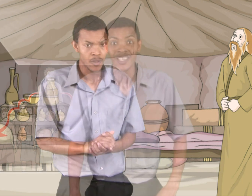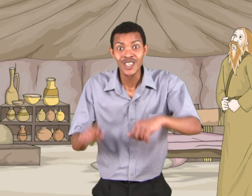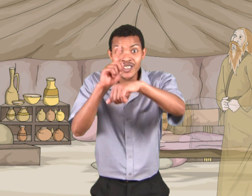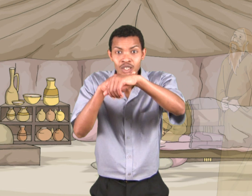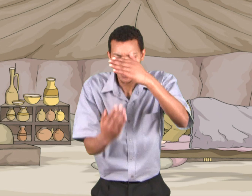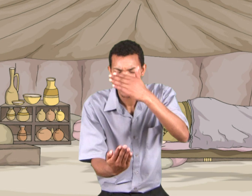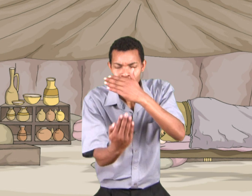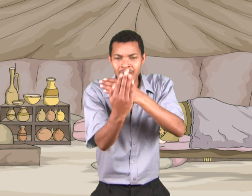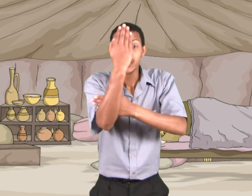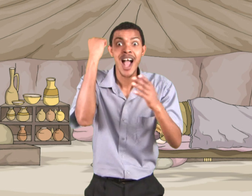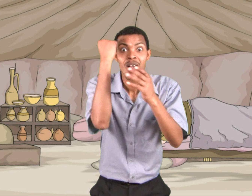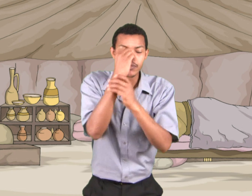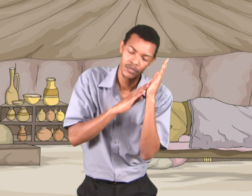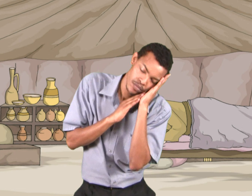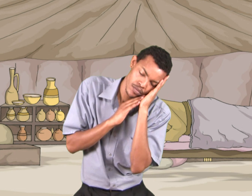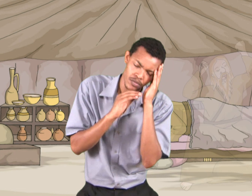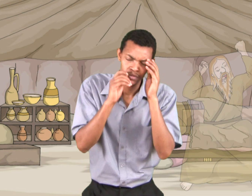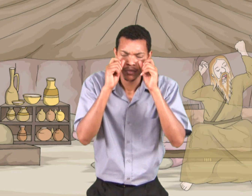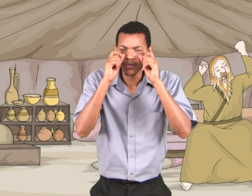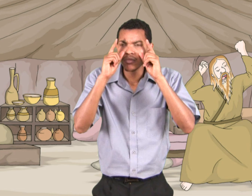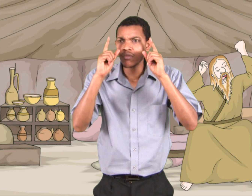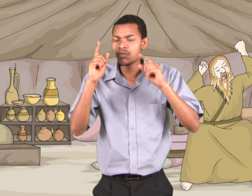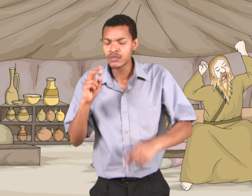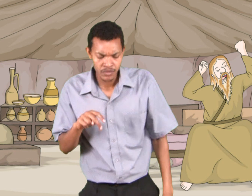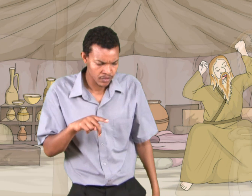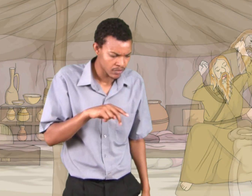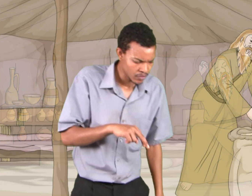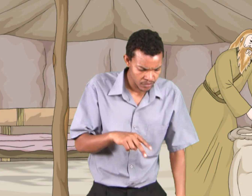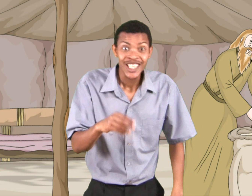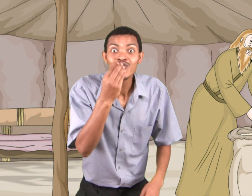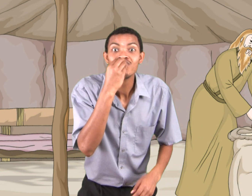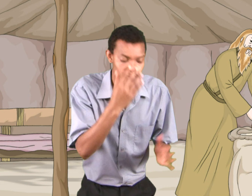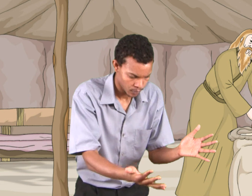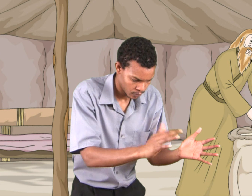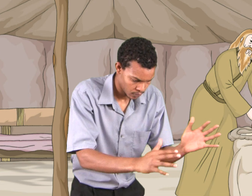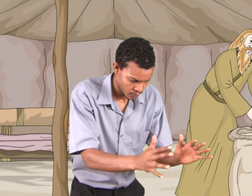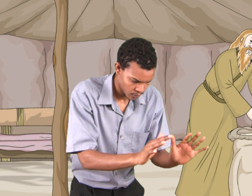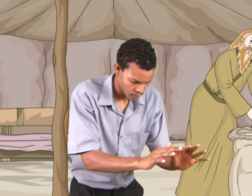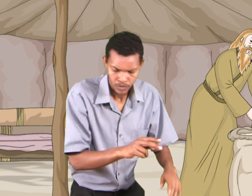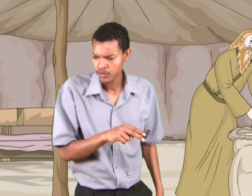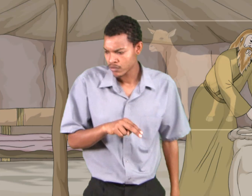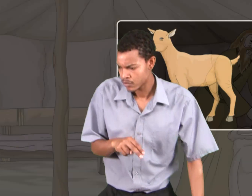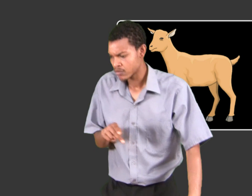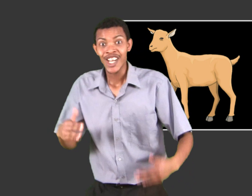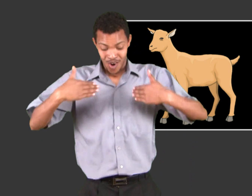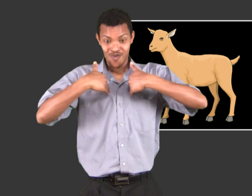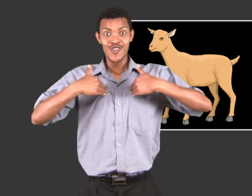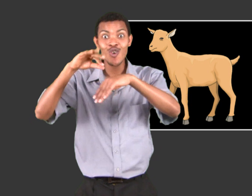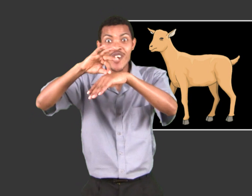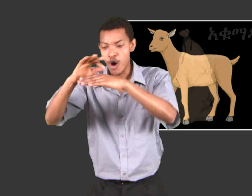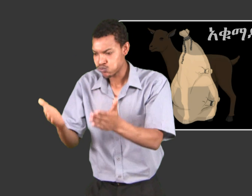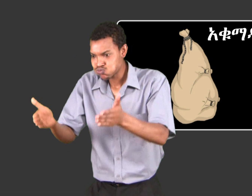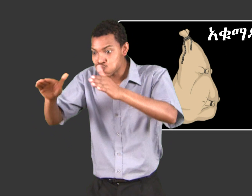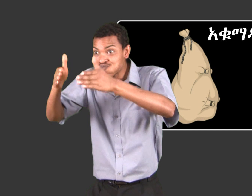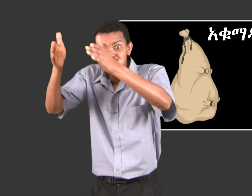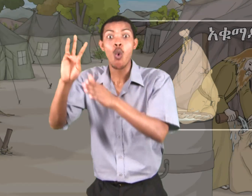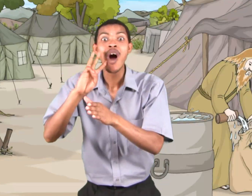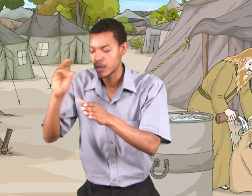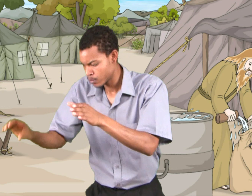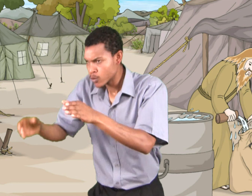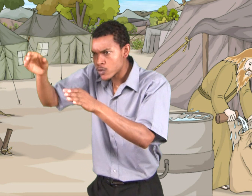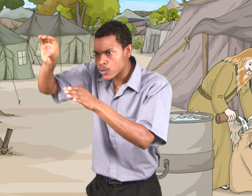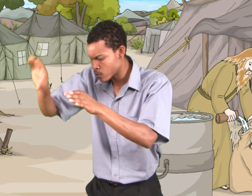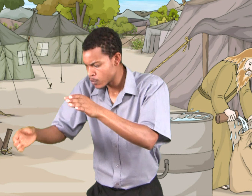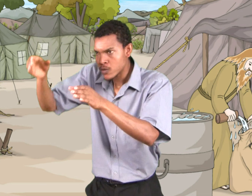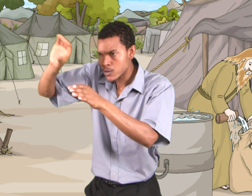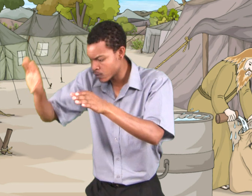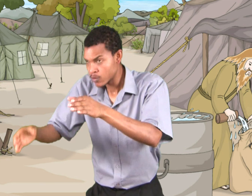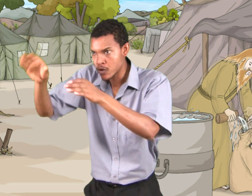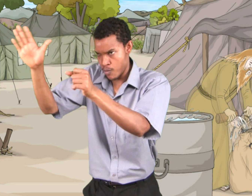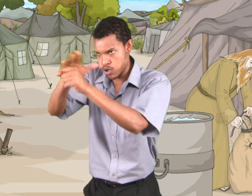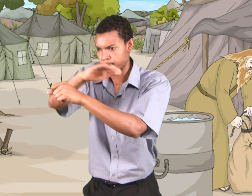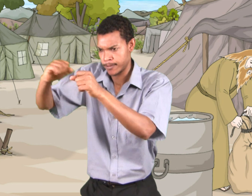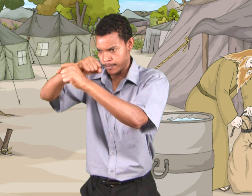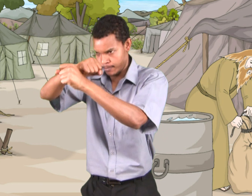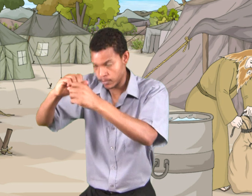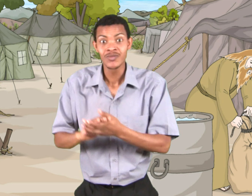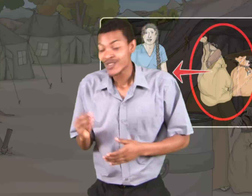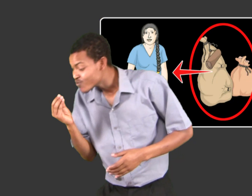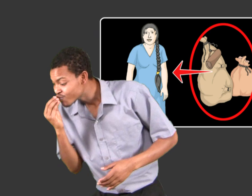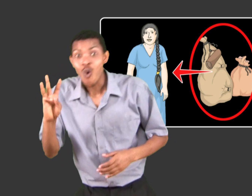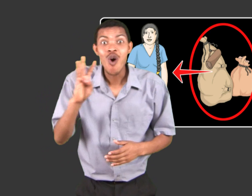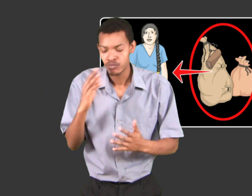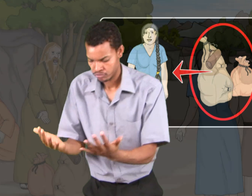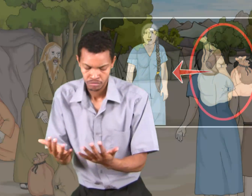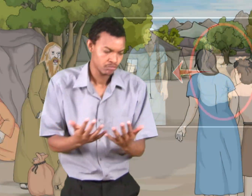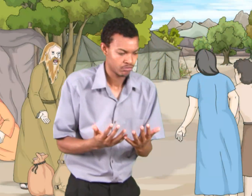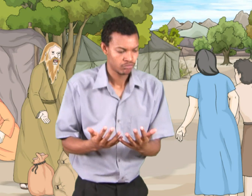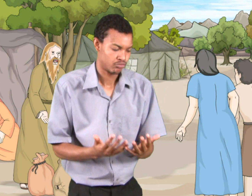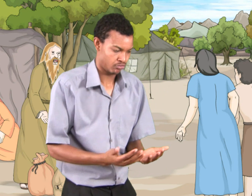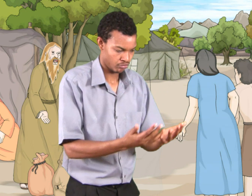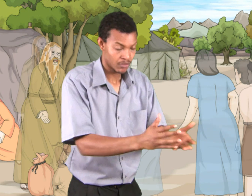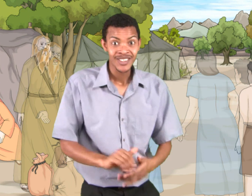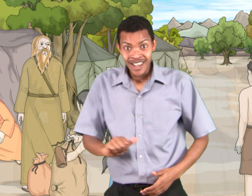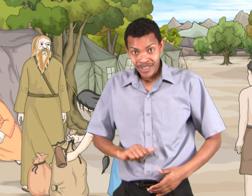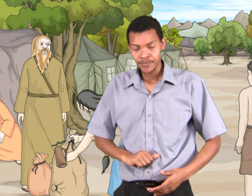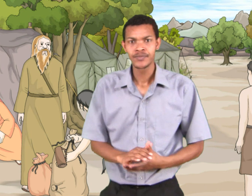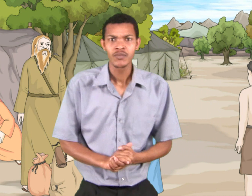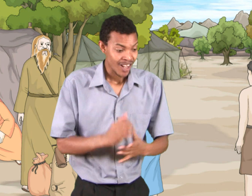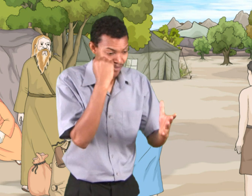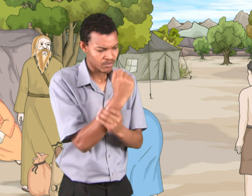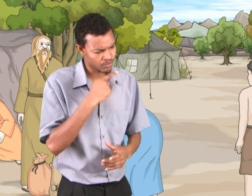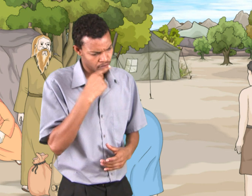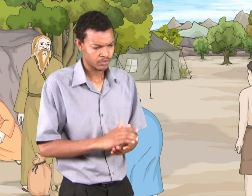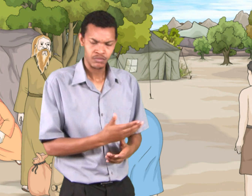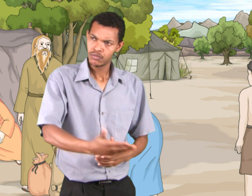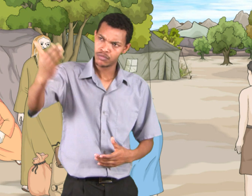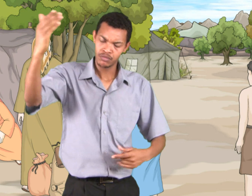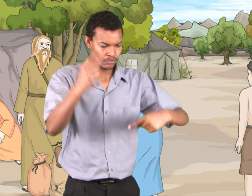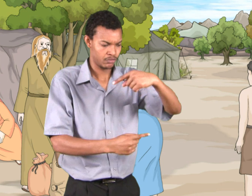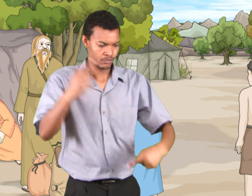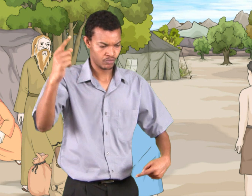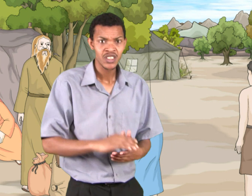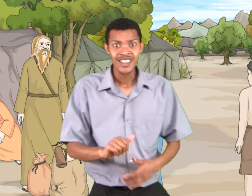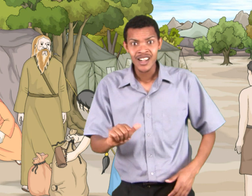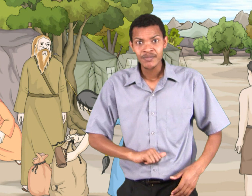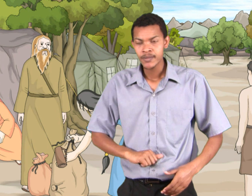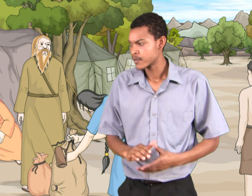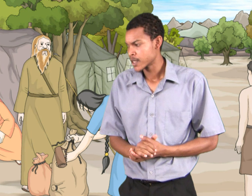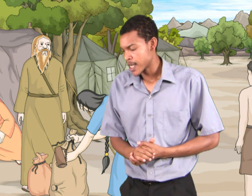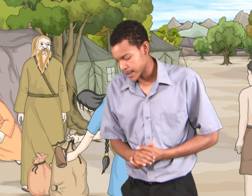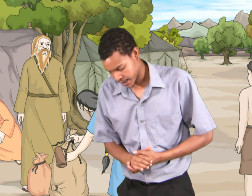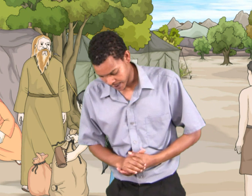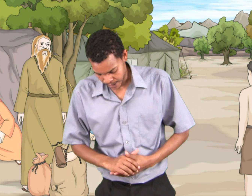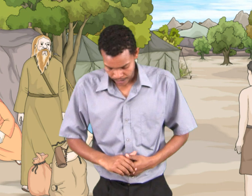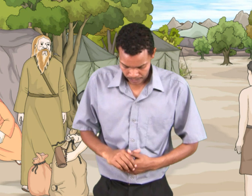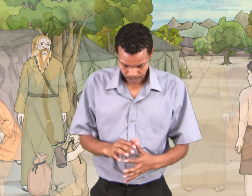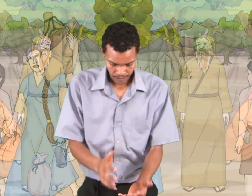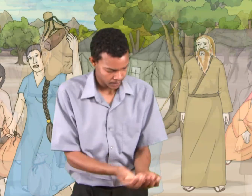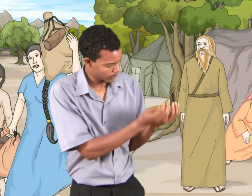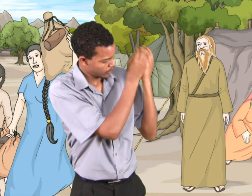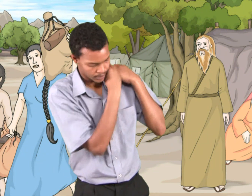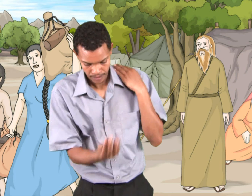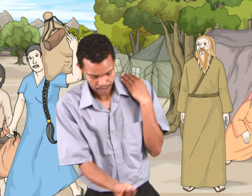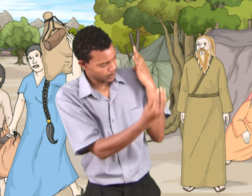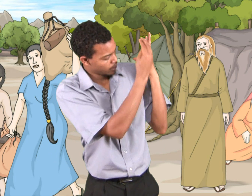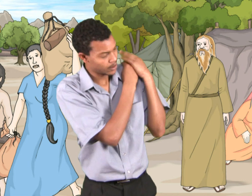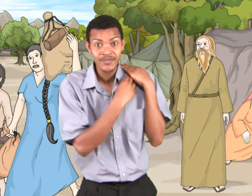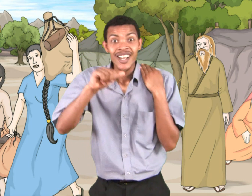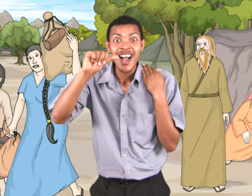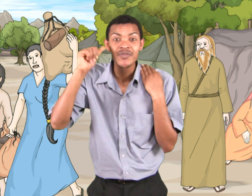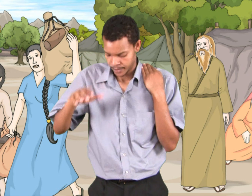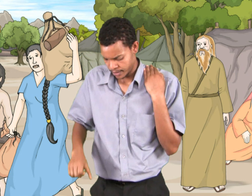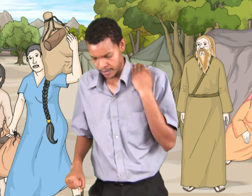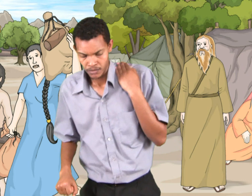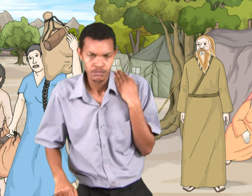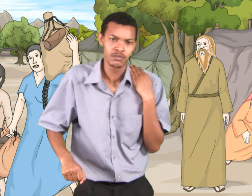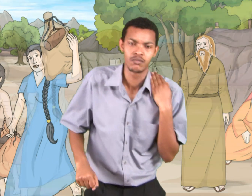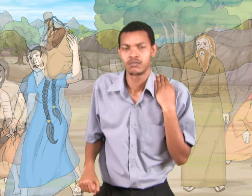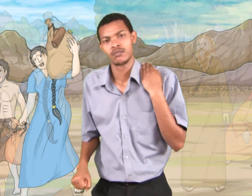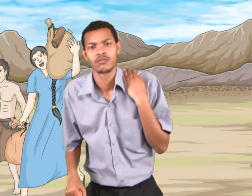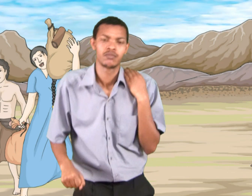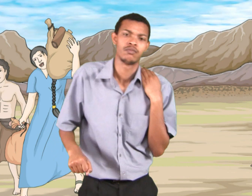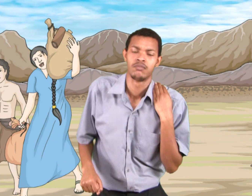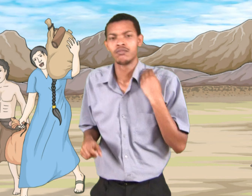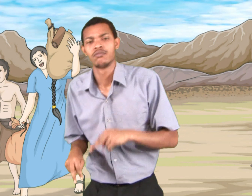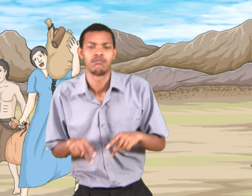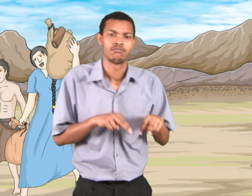Early in the morning, Abraham got up, took bread and a skin of water, put them on Hagar’s shoulders, and sent her away with the boy.